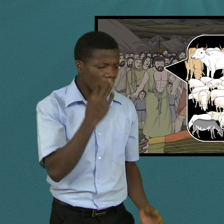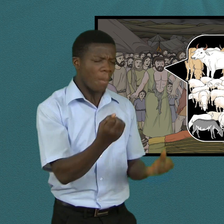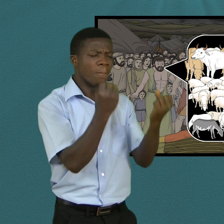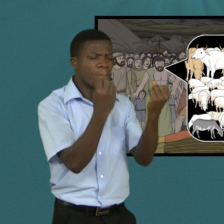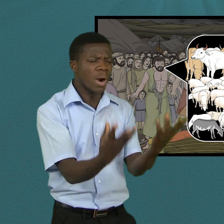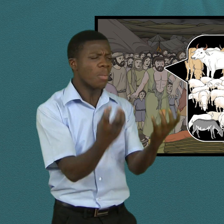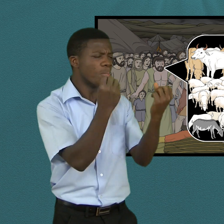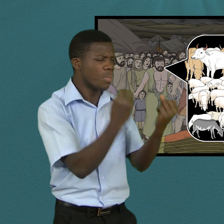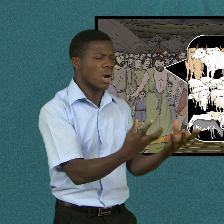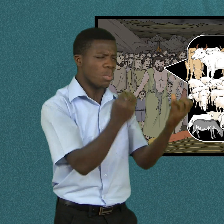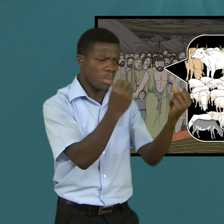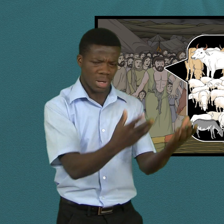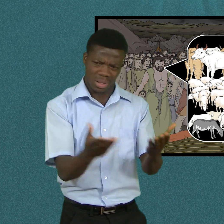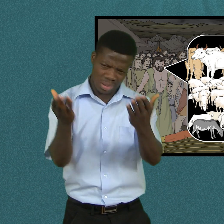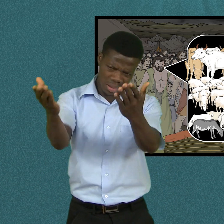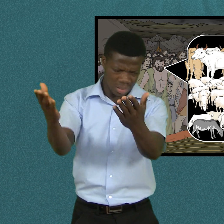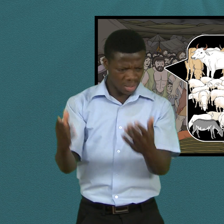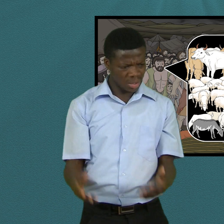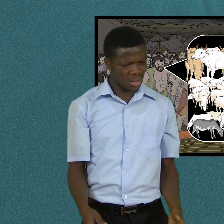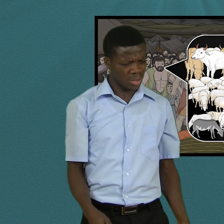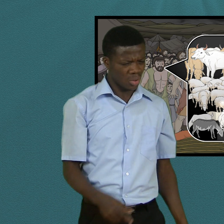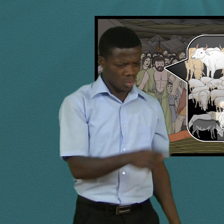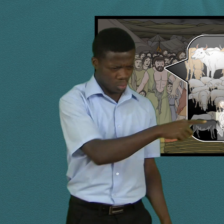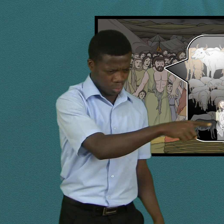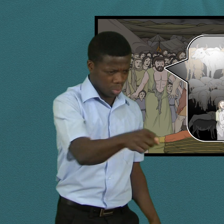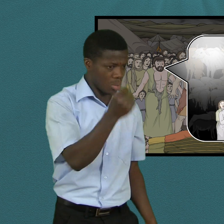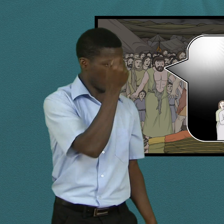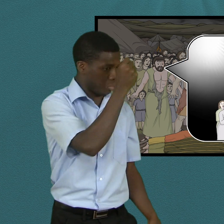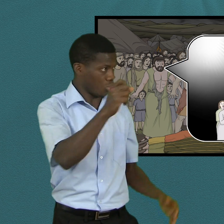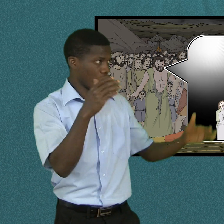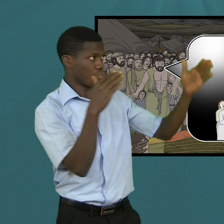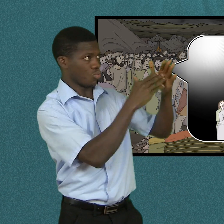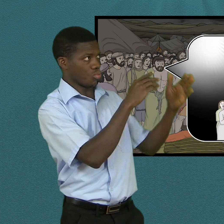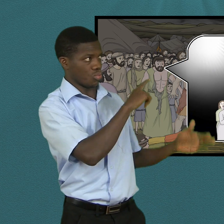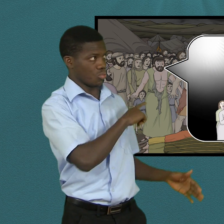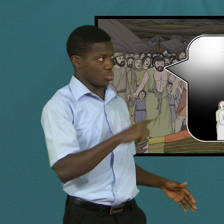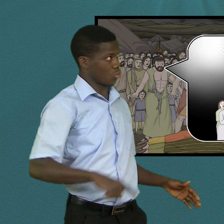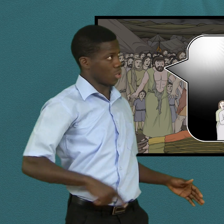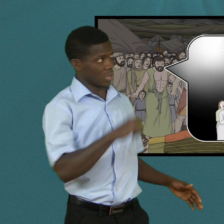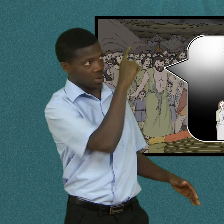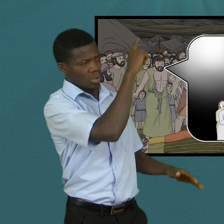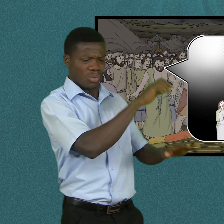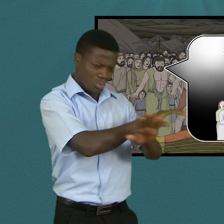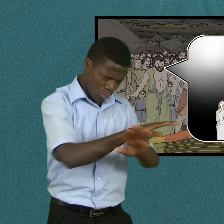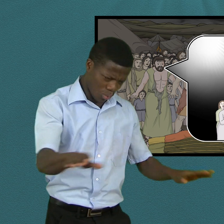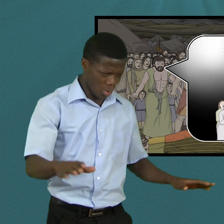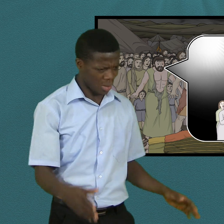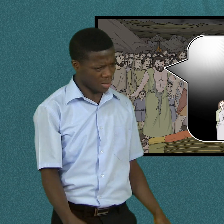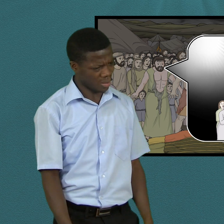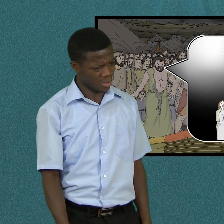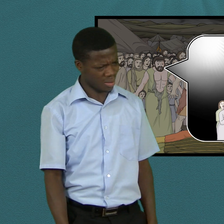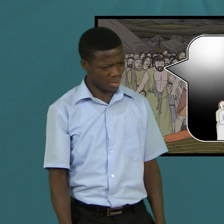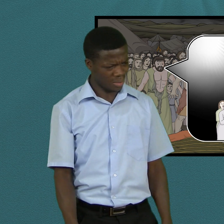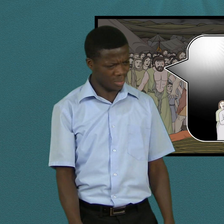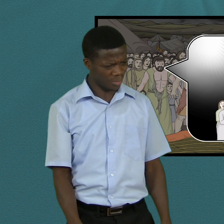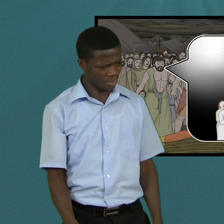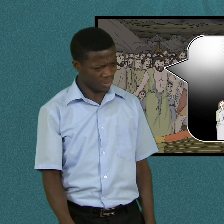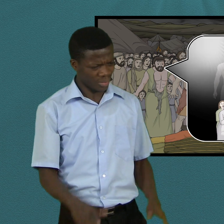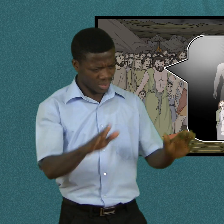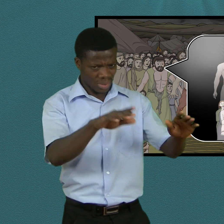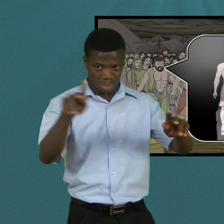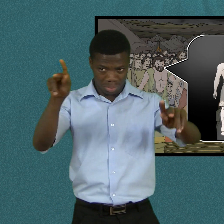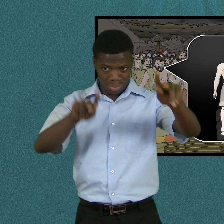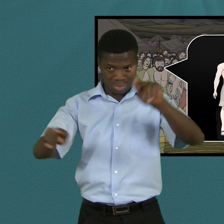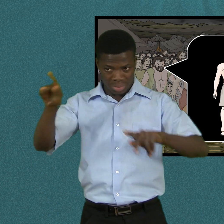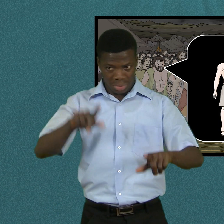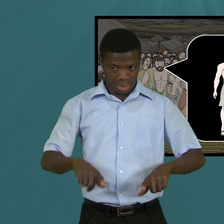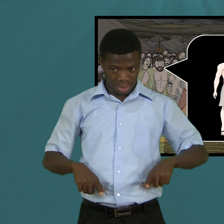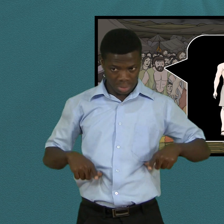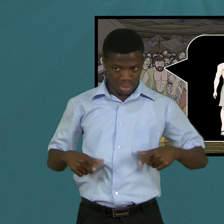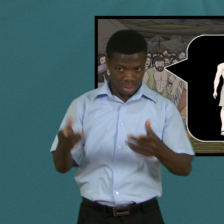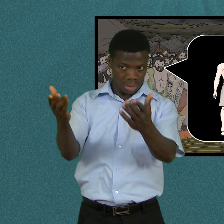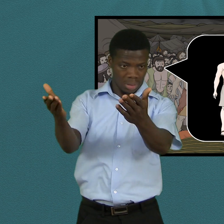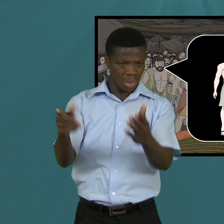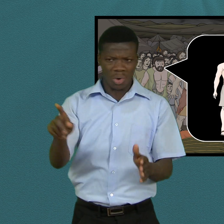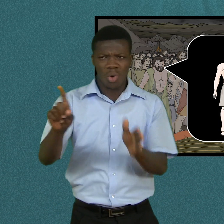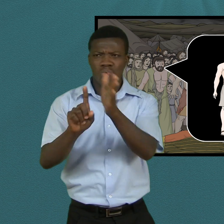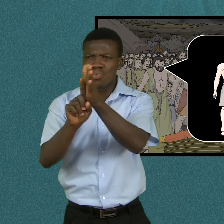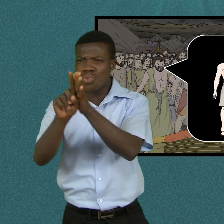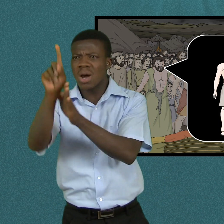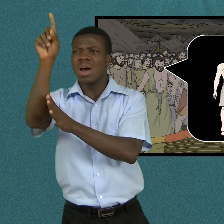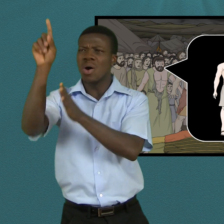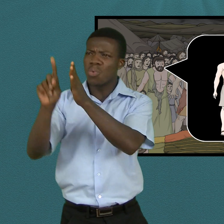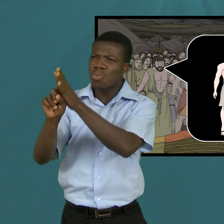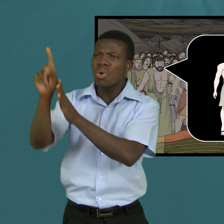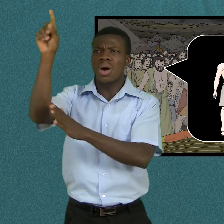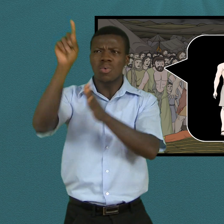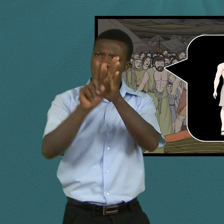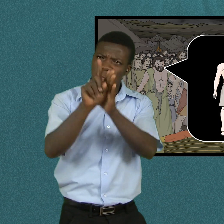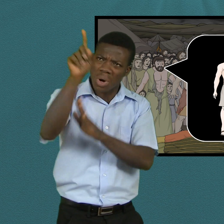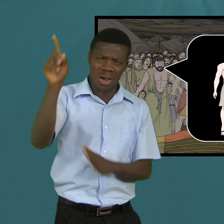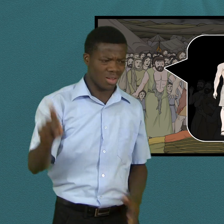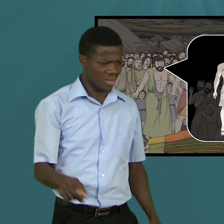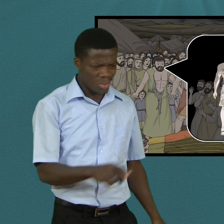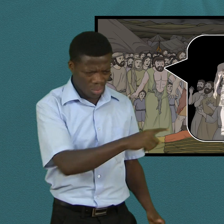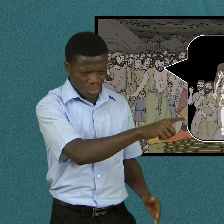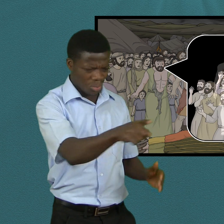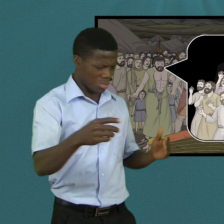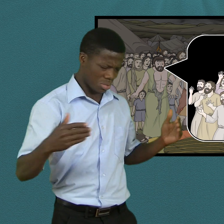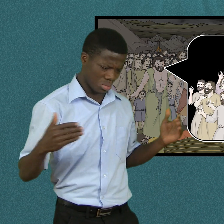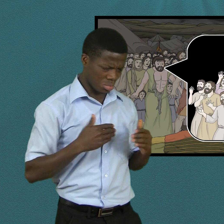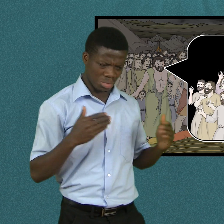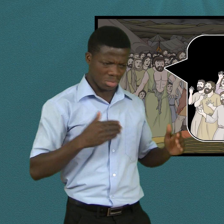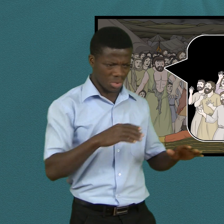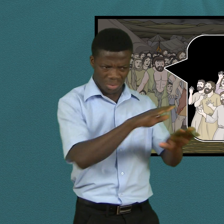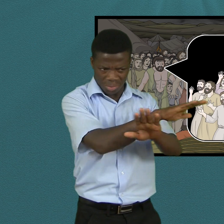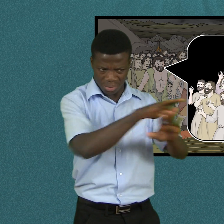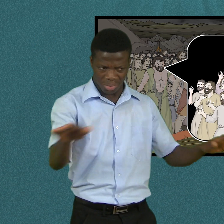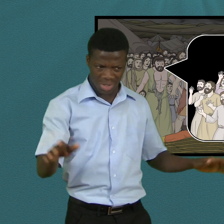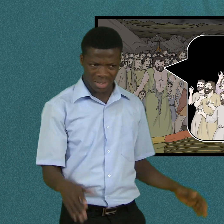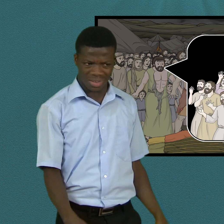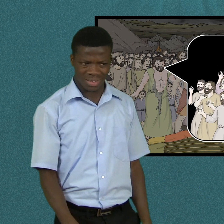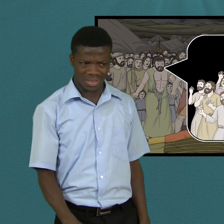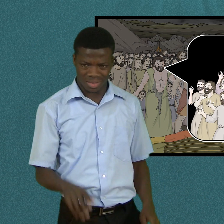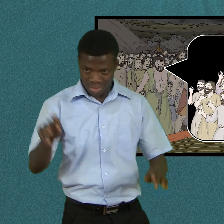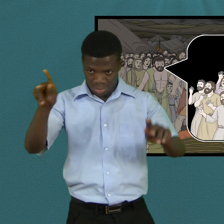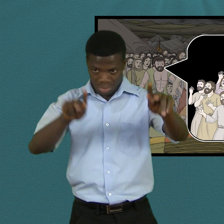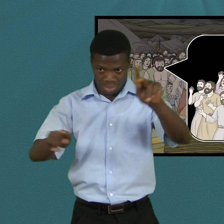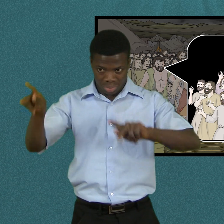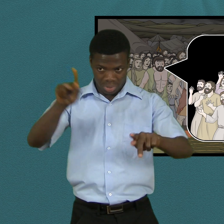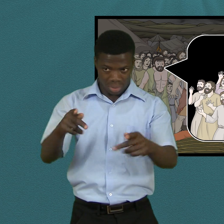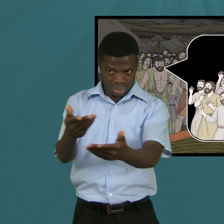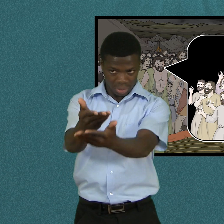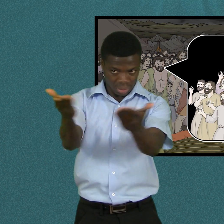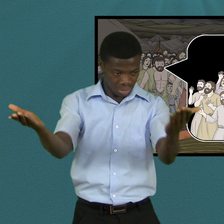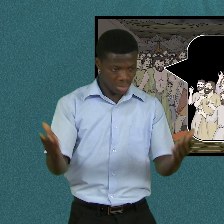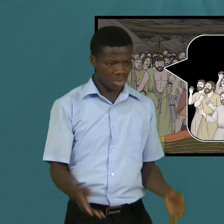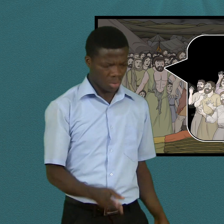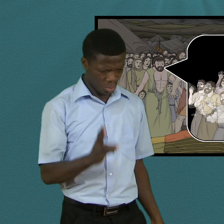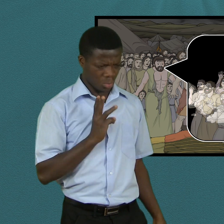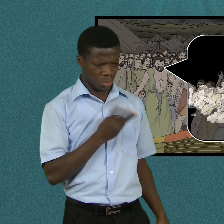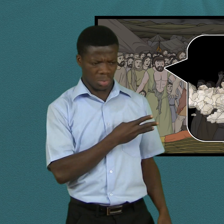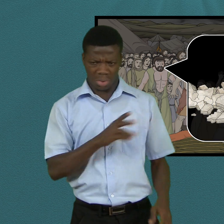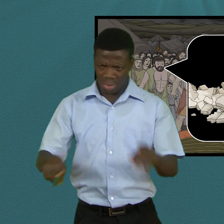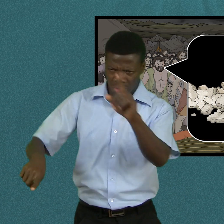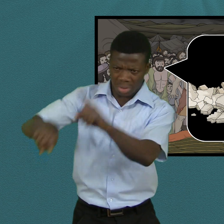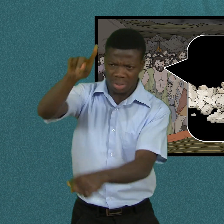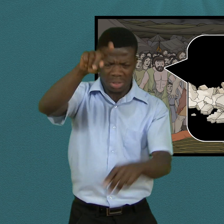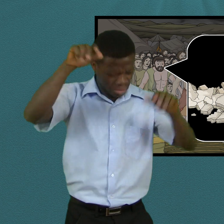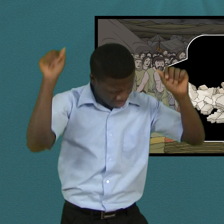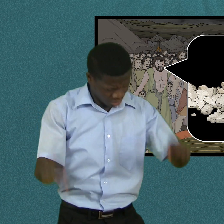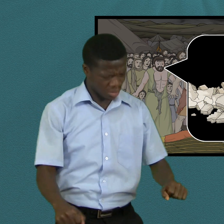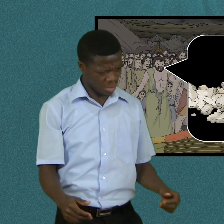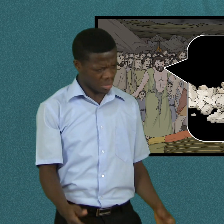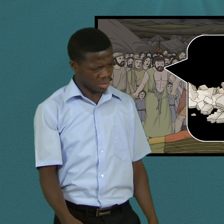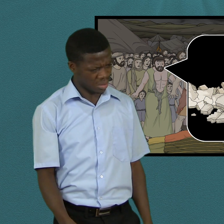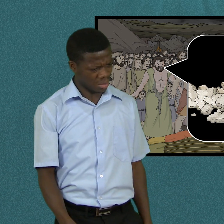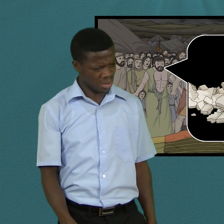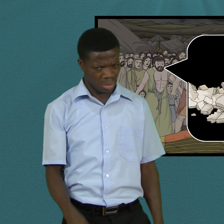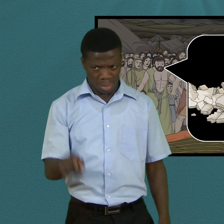Only do not rebel against the LORD, and do not be afraid of the people of the land, for they will be like bread for us.